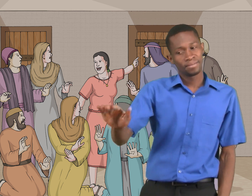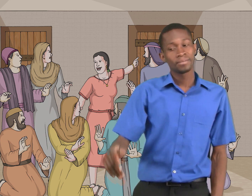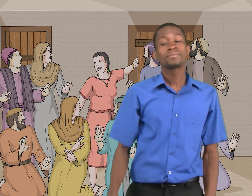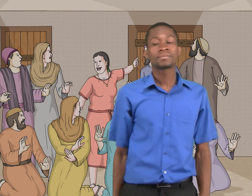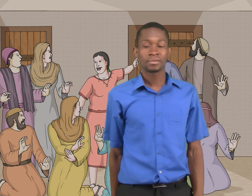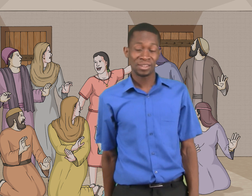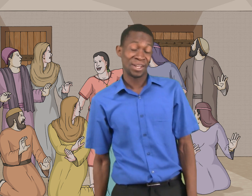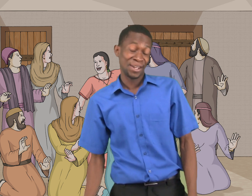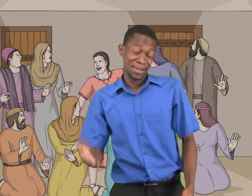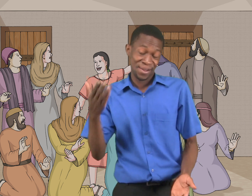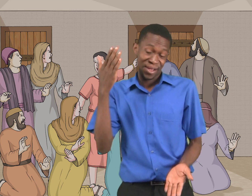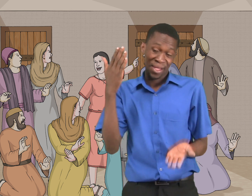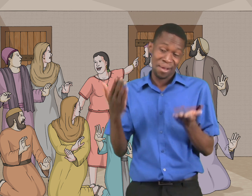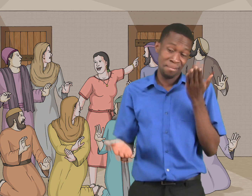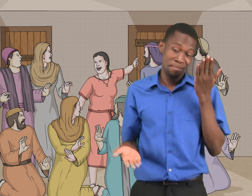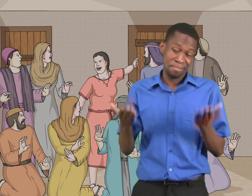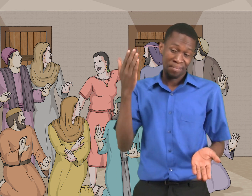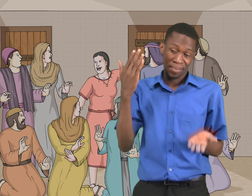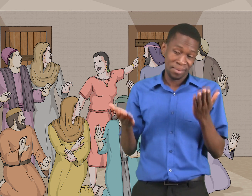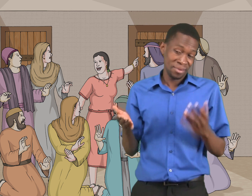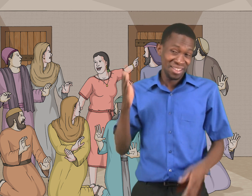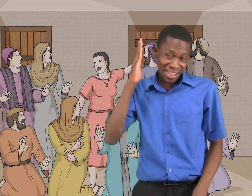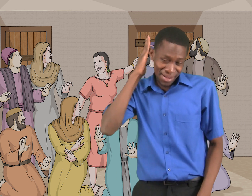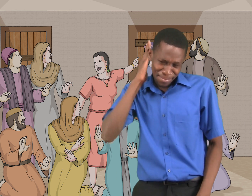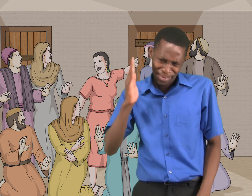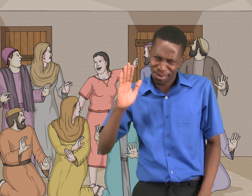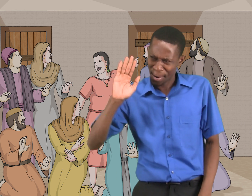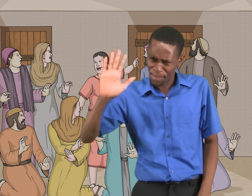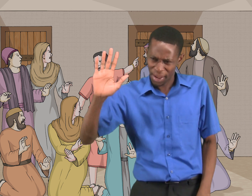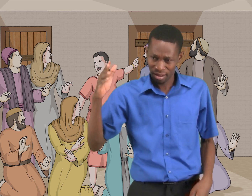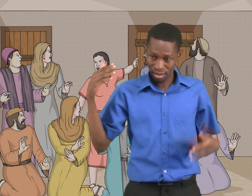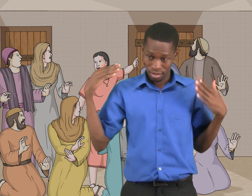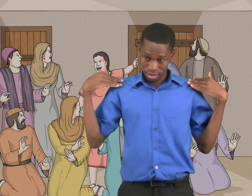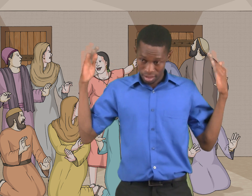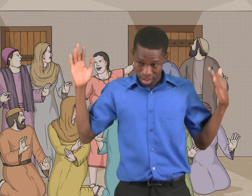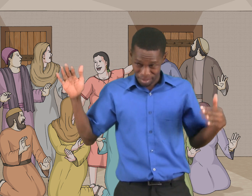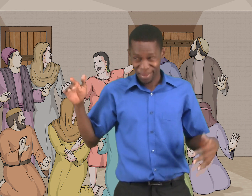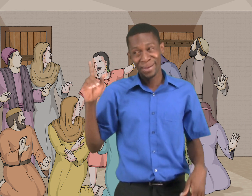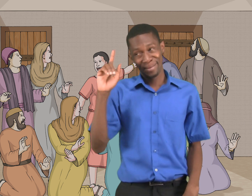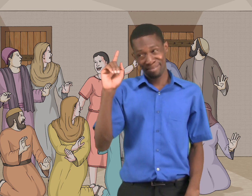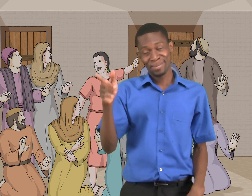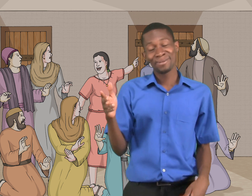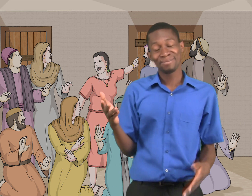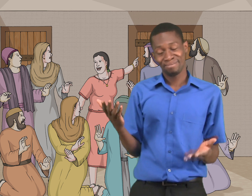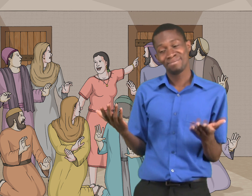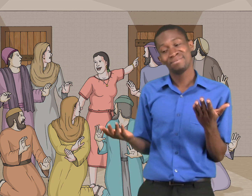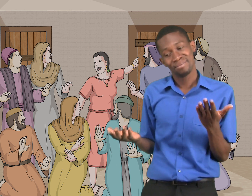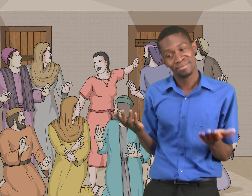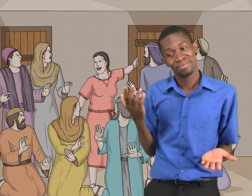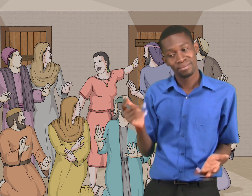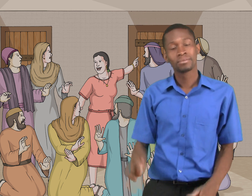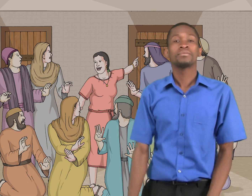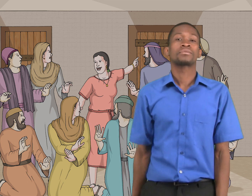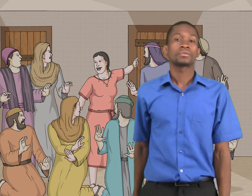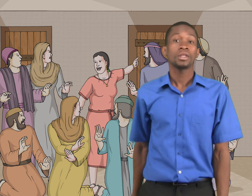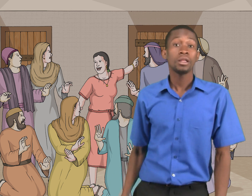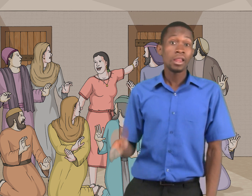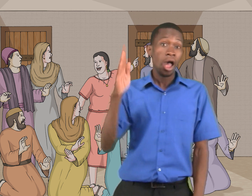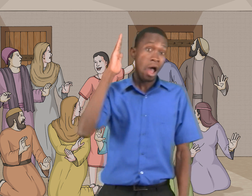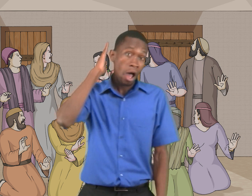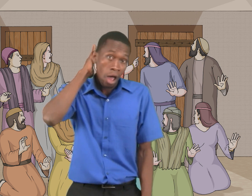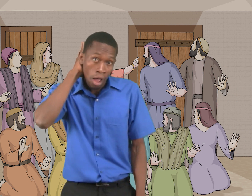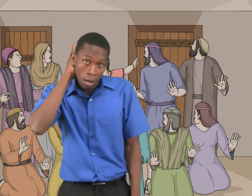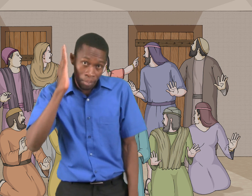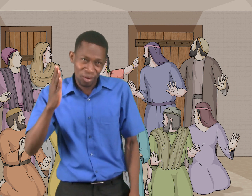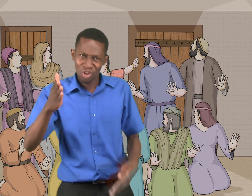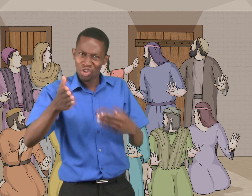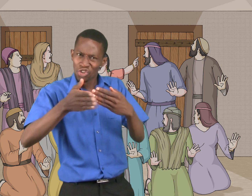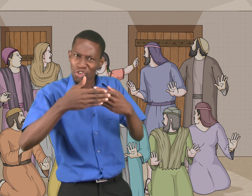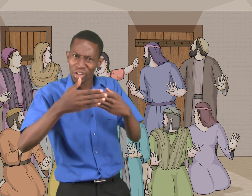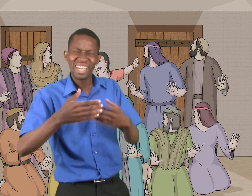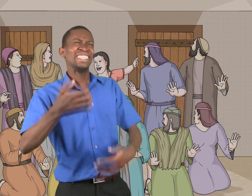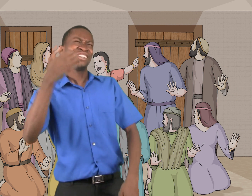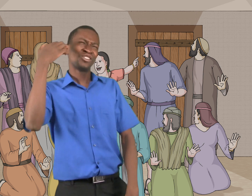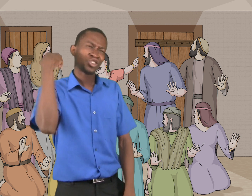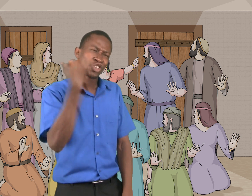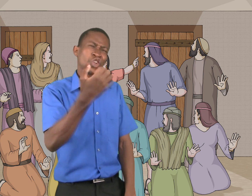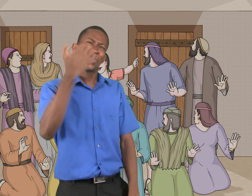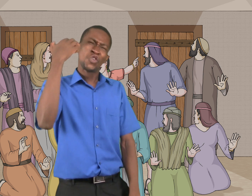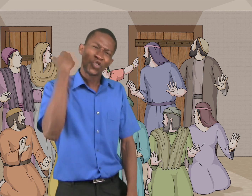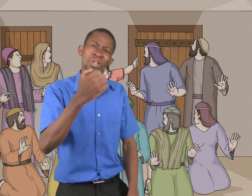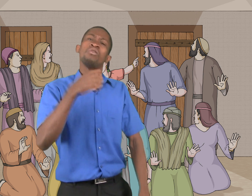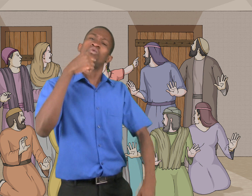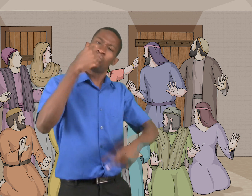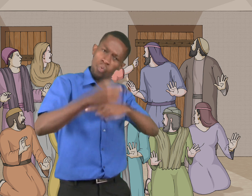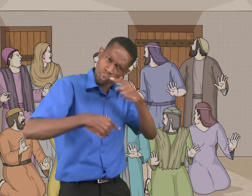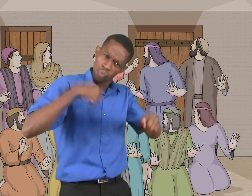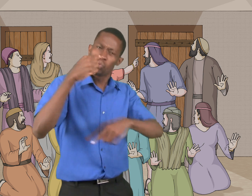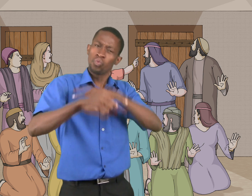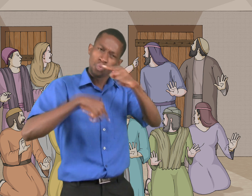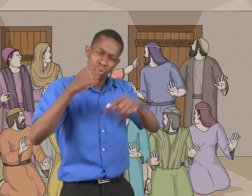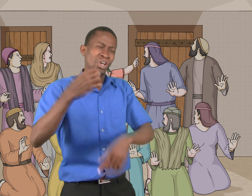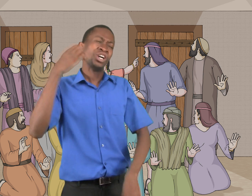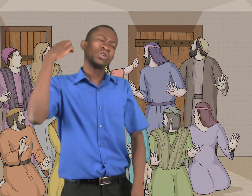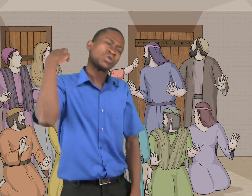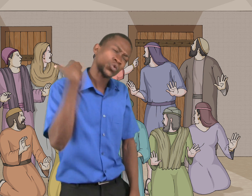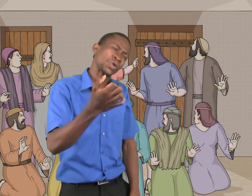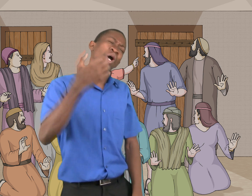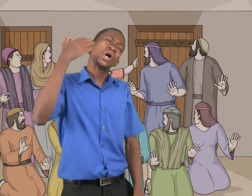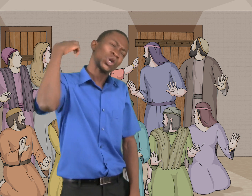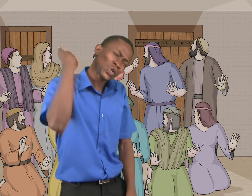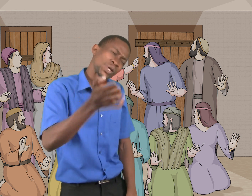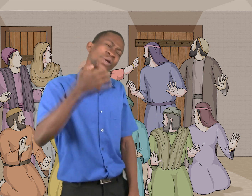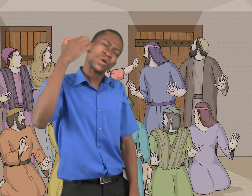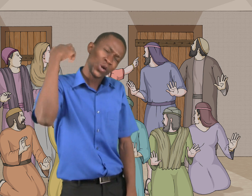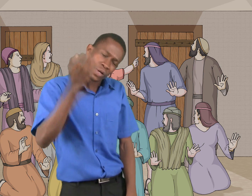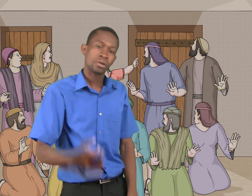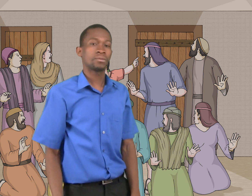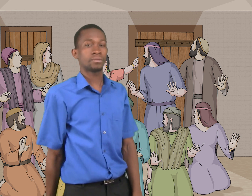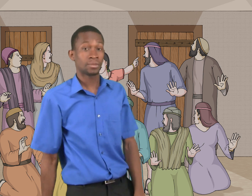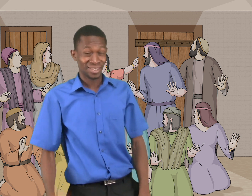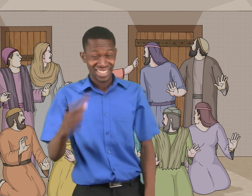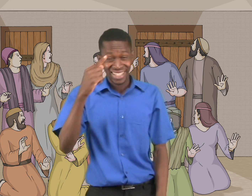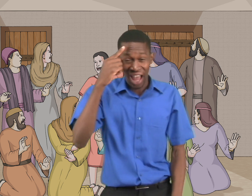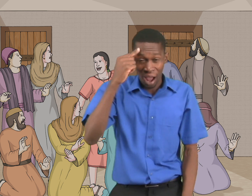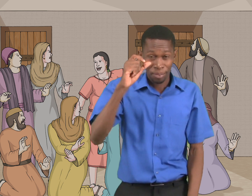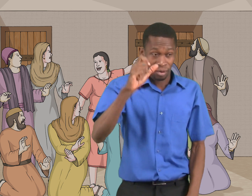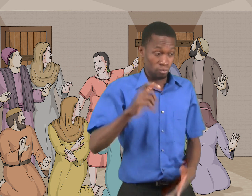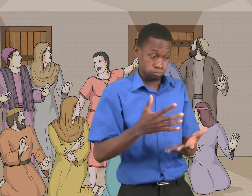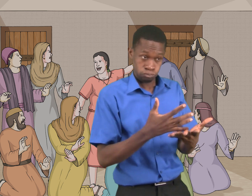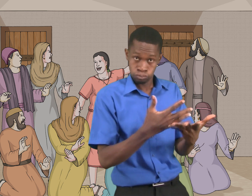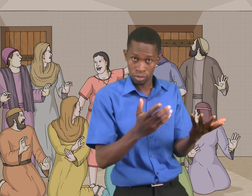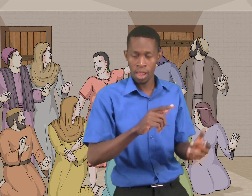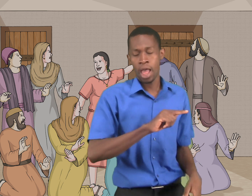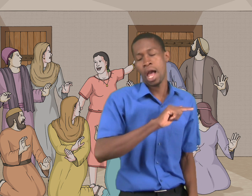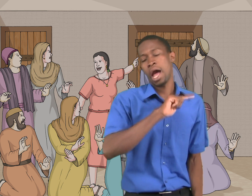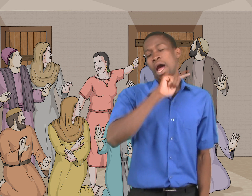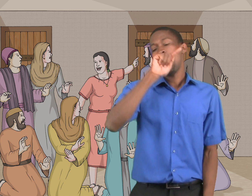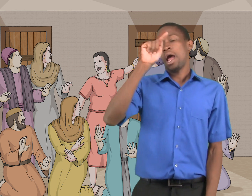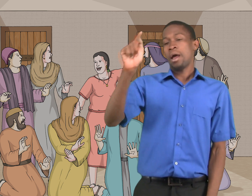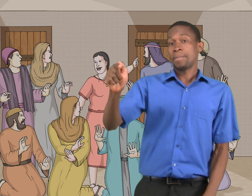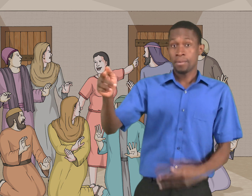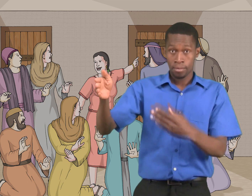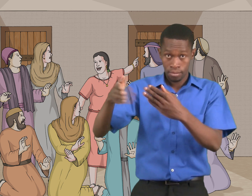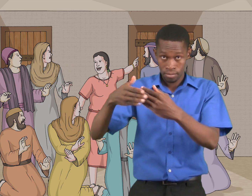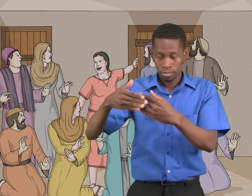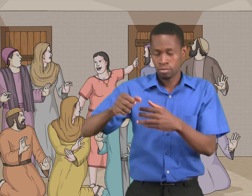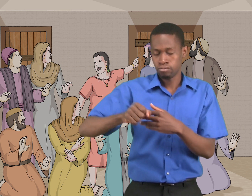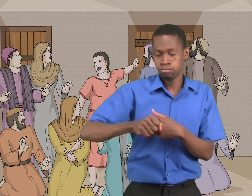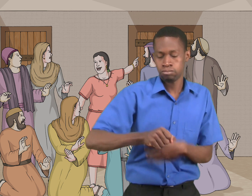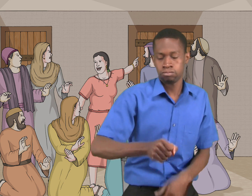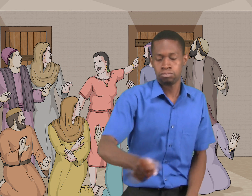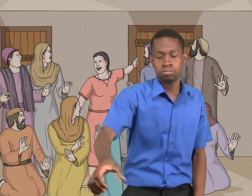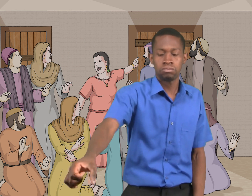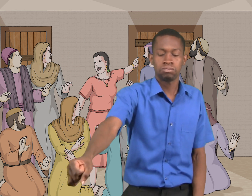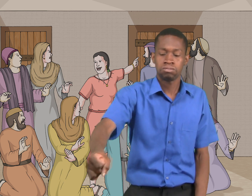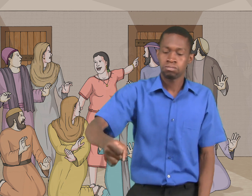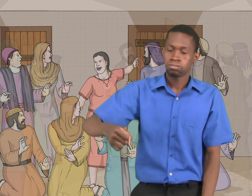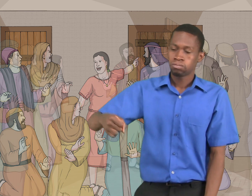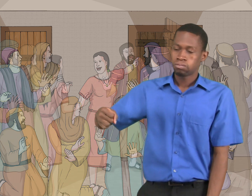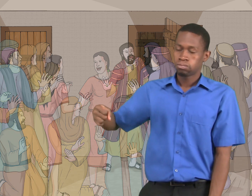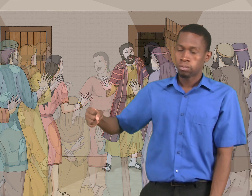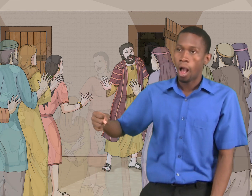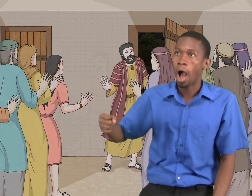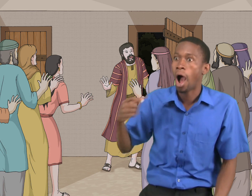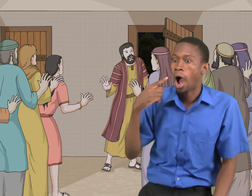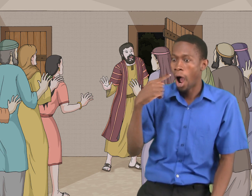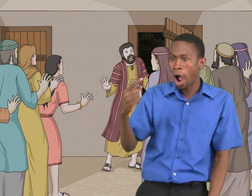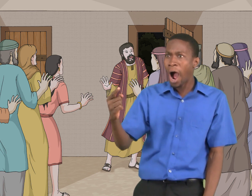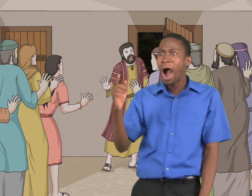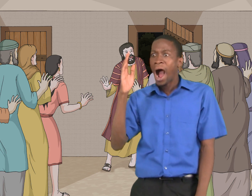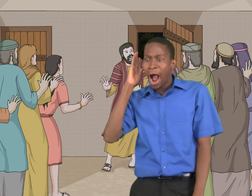But when she kept insisting it was so, they said, “It must be his angel.”